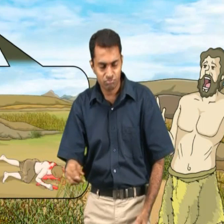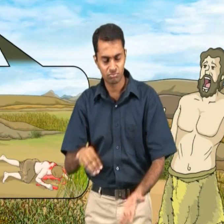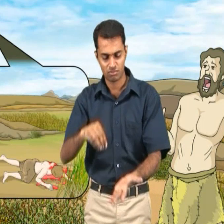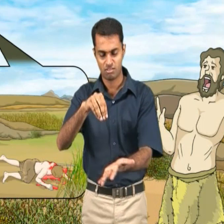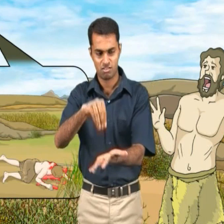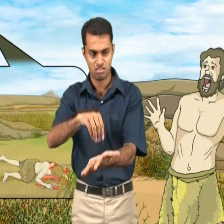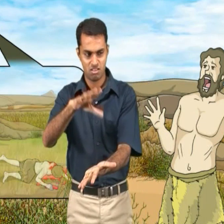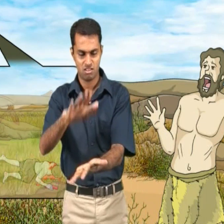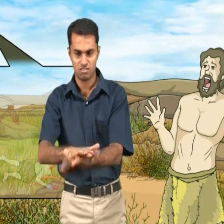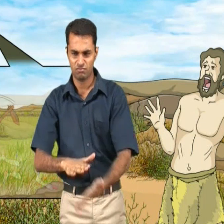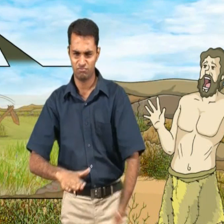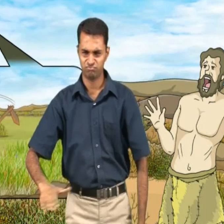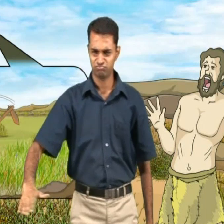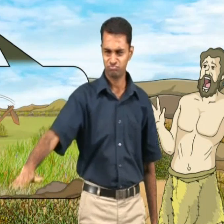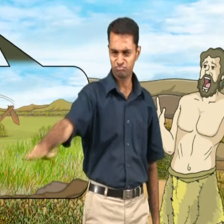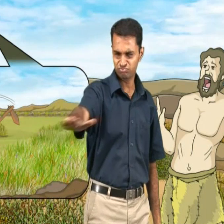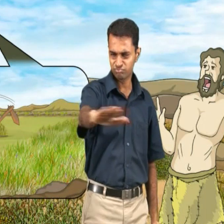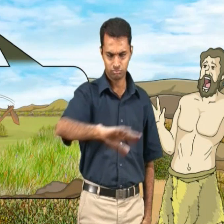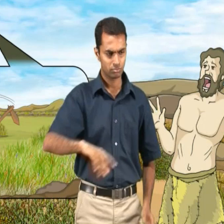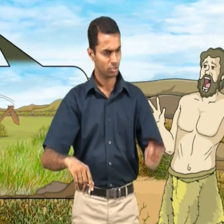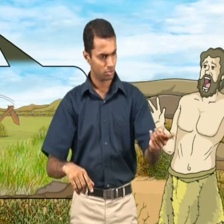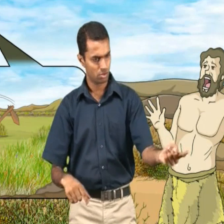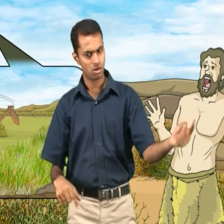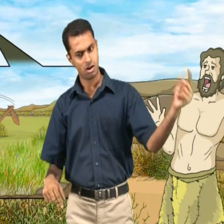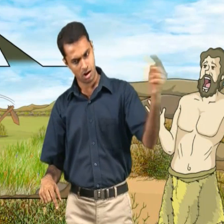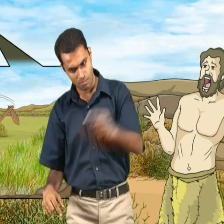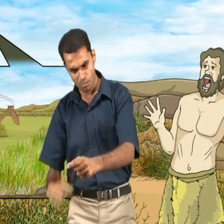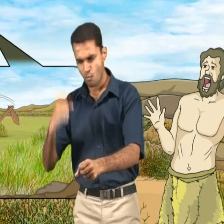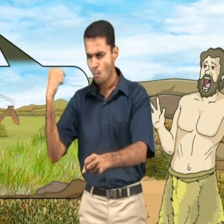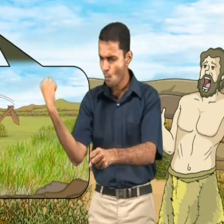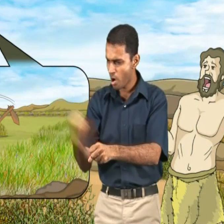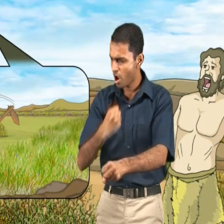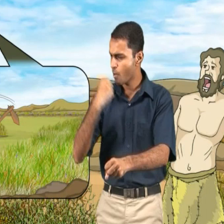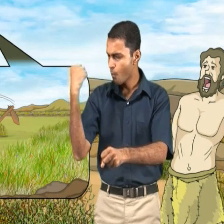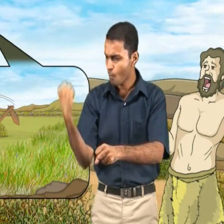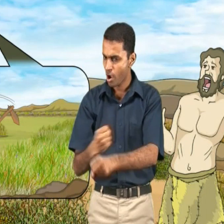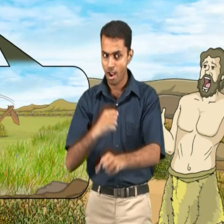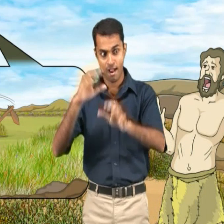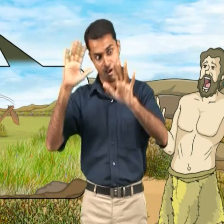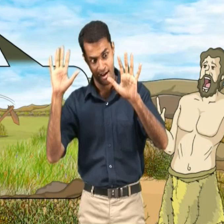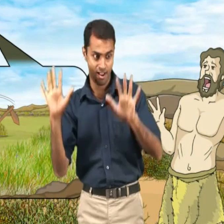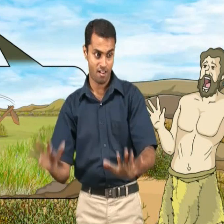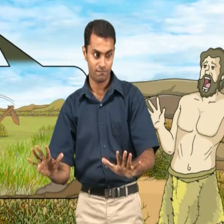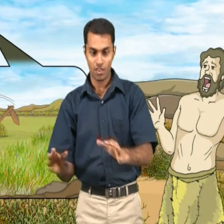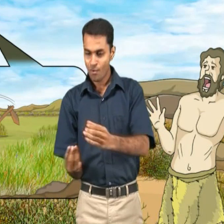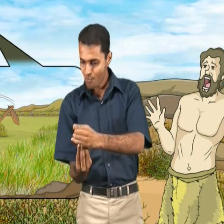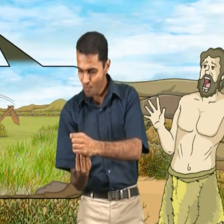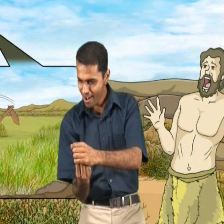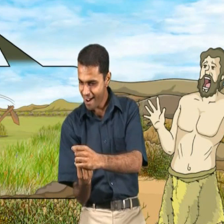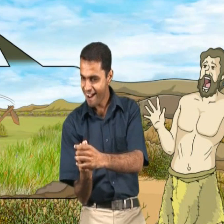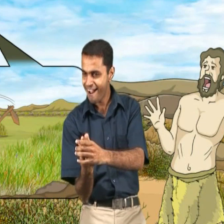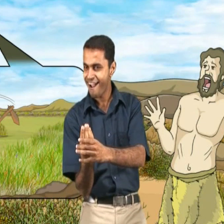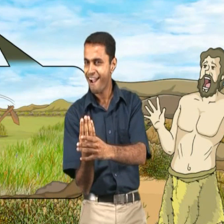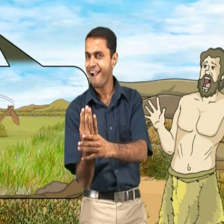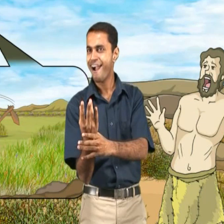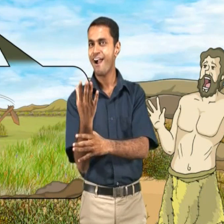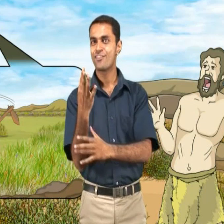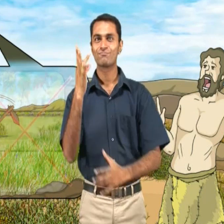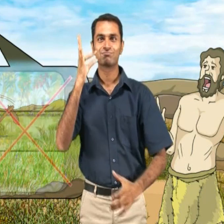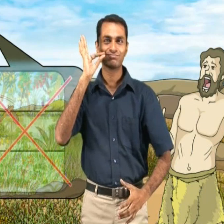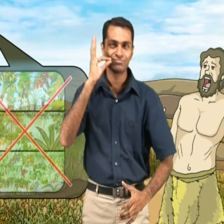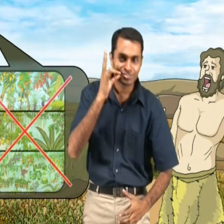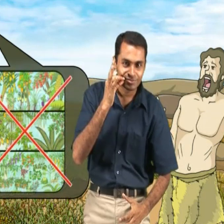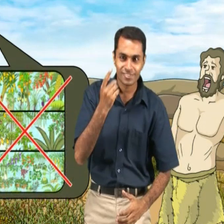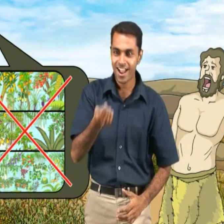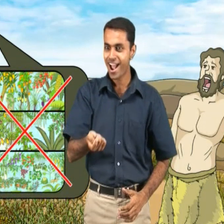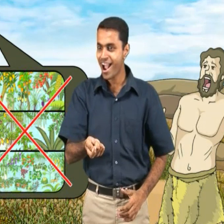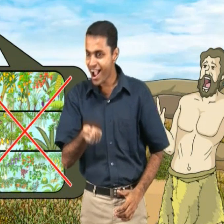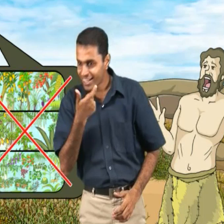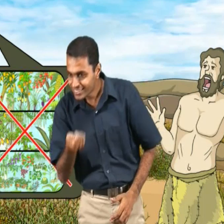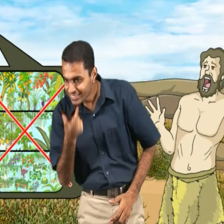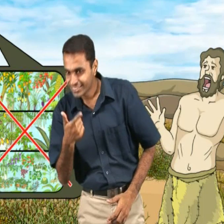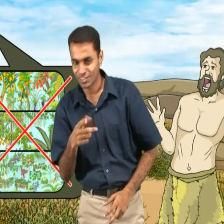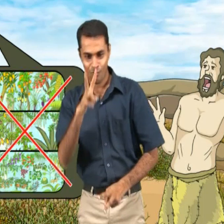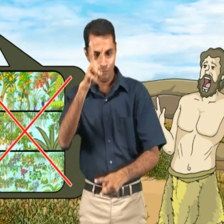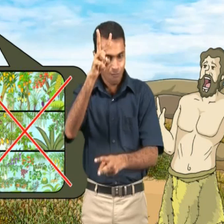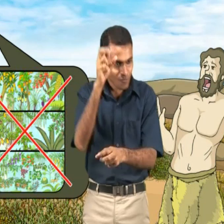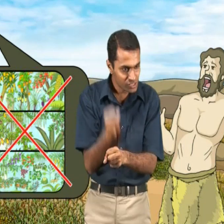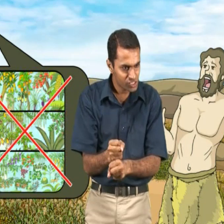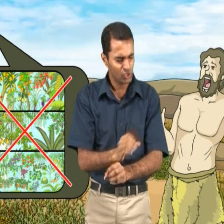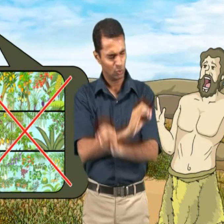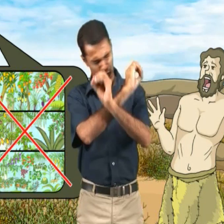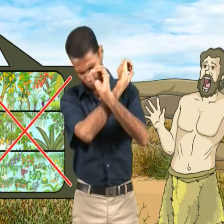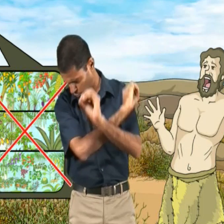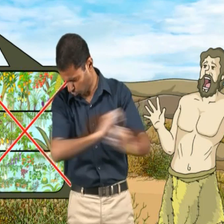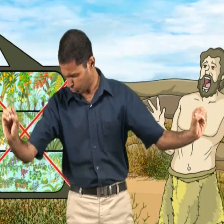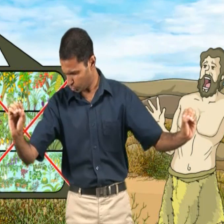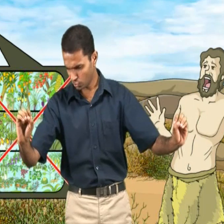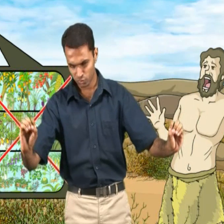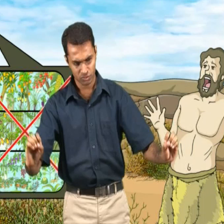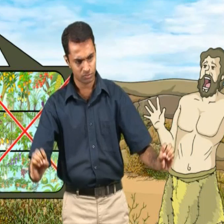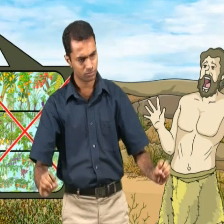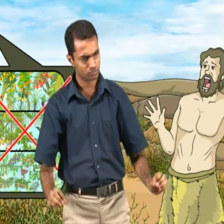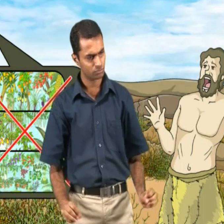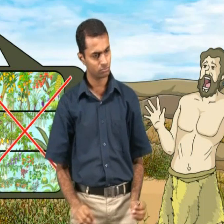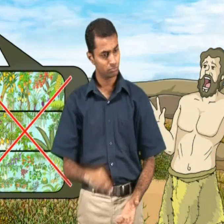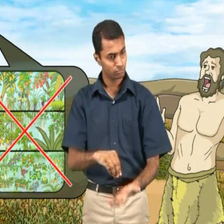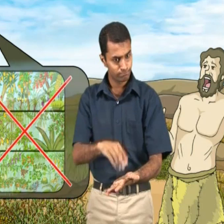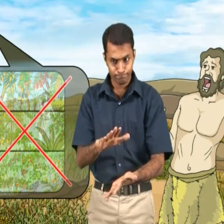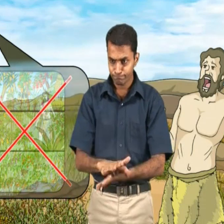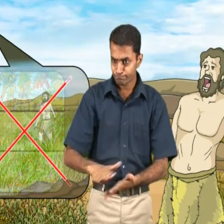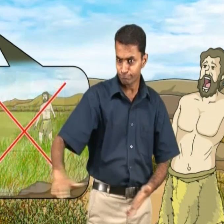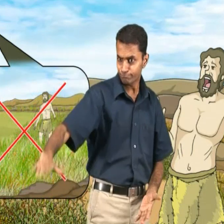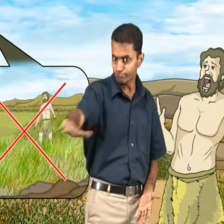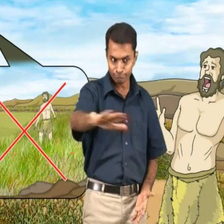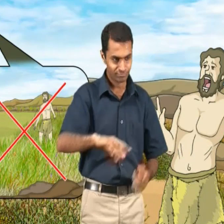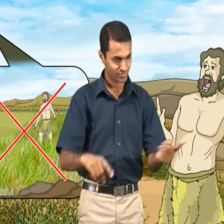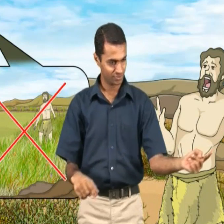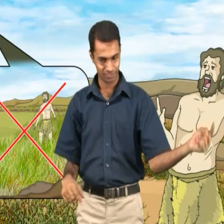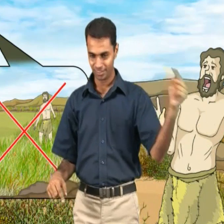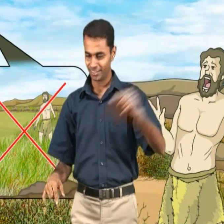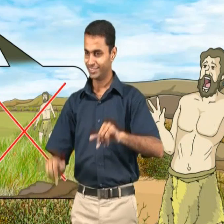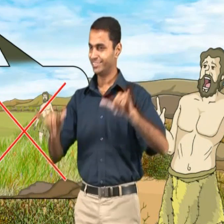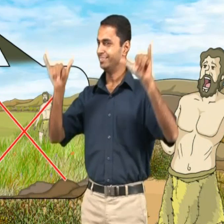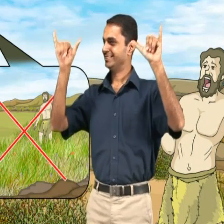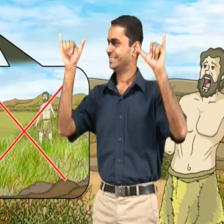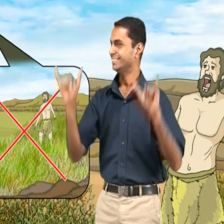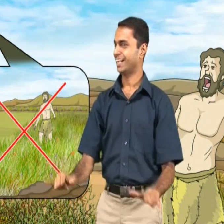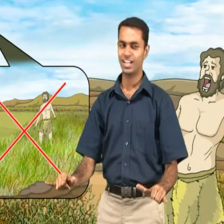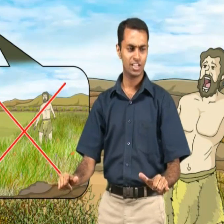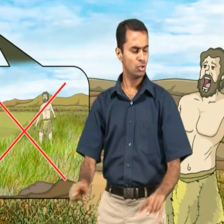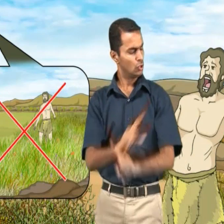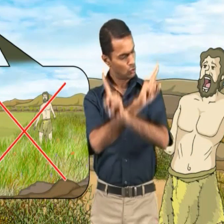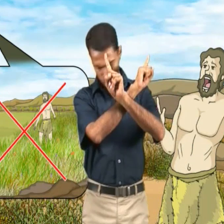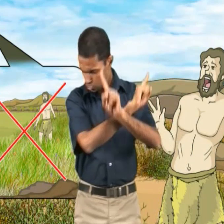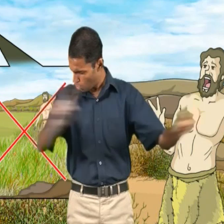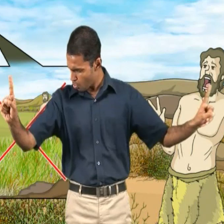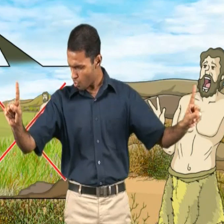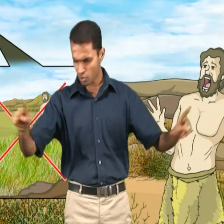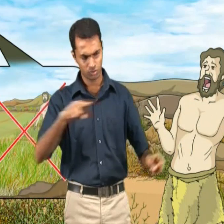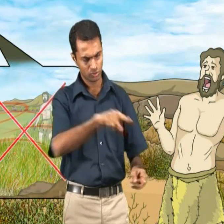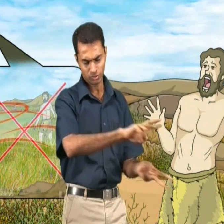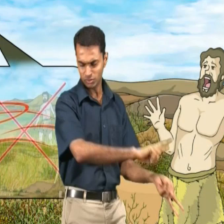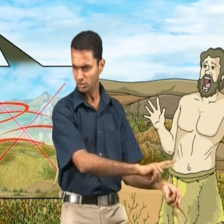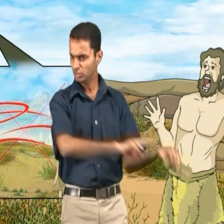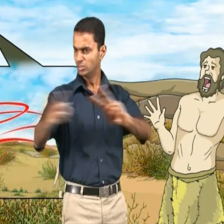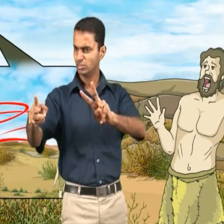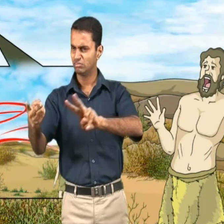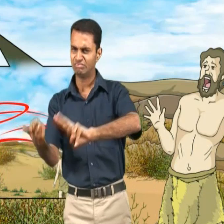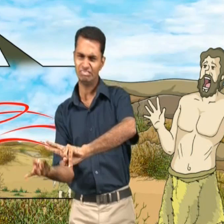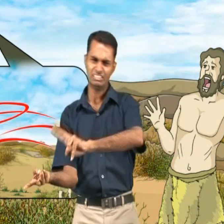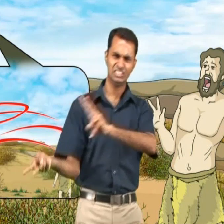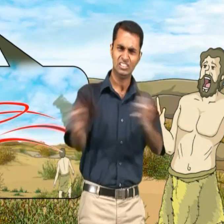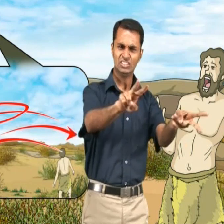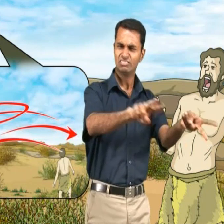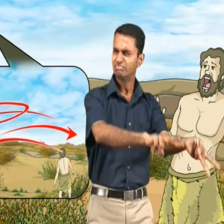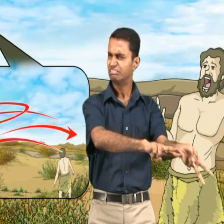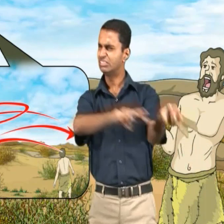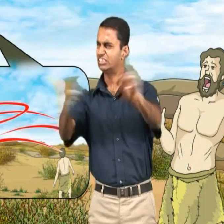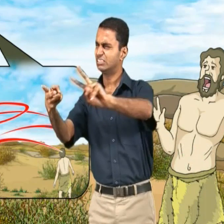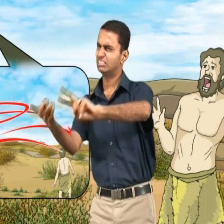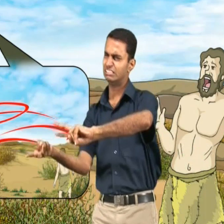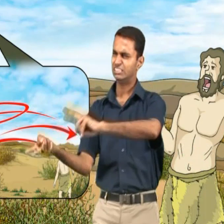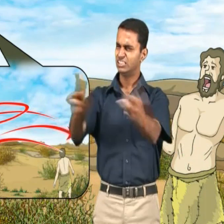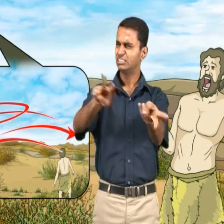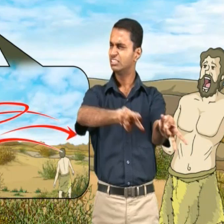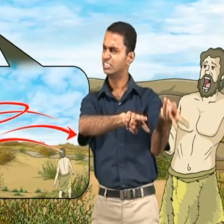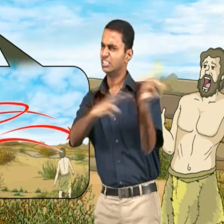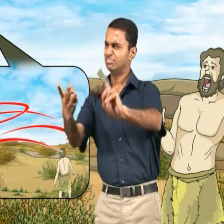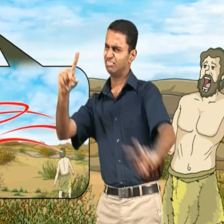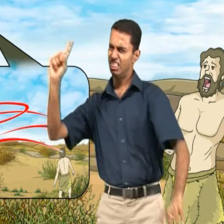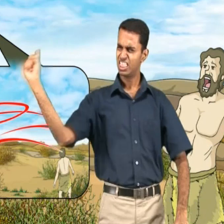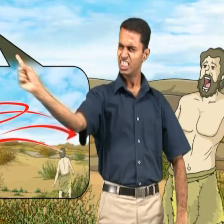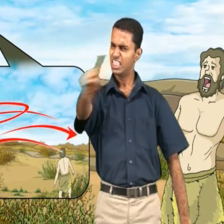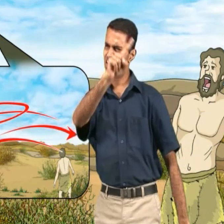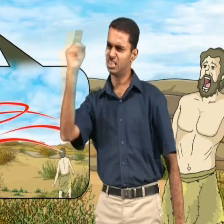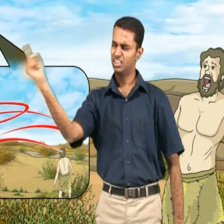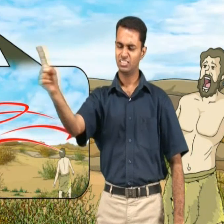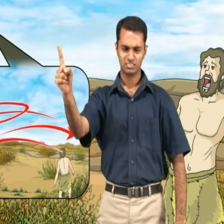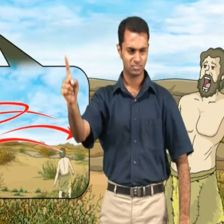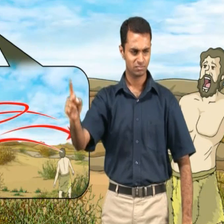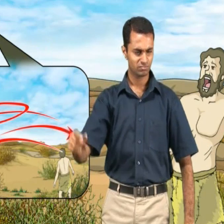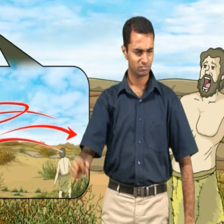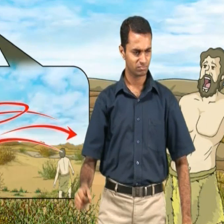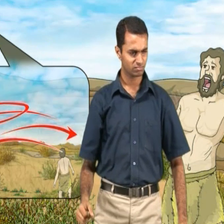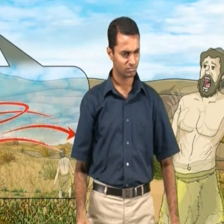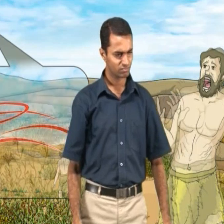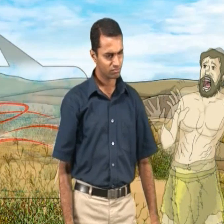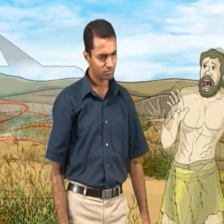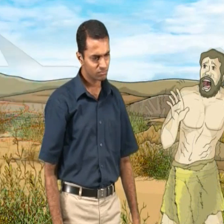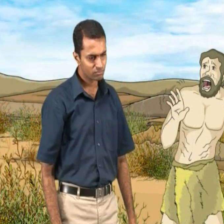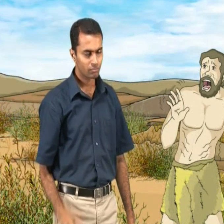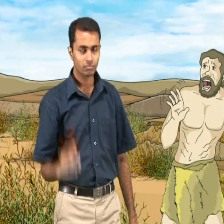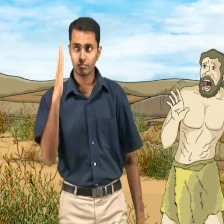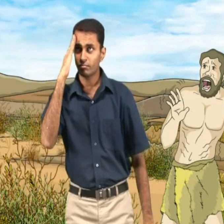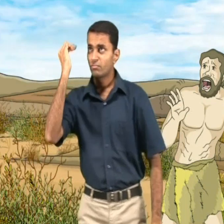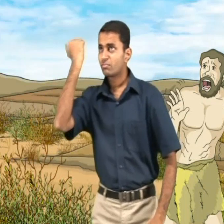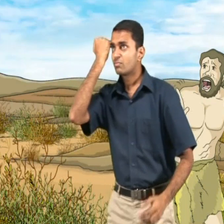When you till the ground, it will no longer yield its produce to you. You will be a fugitive and a wanderer on the earth.”